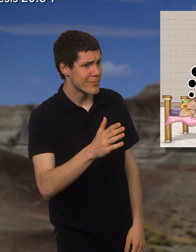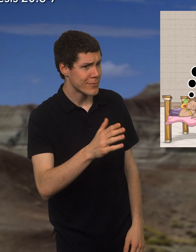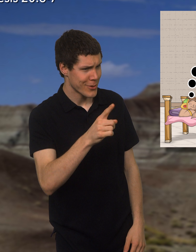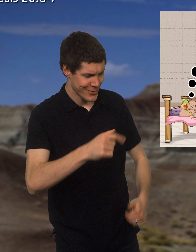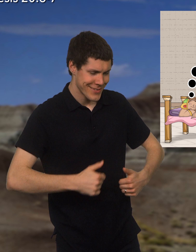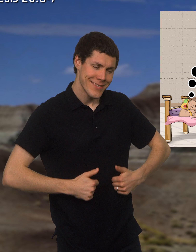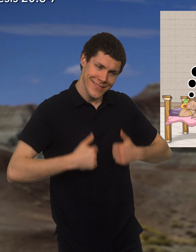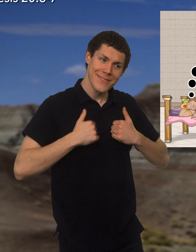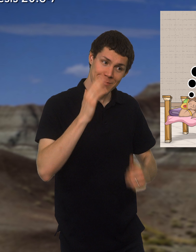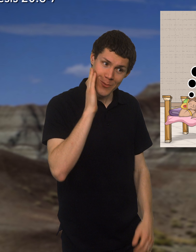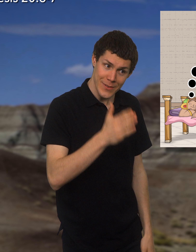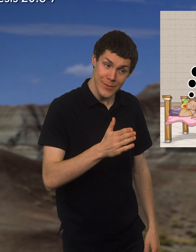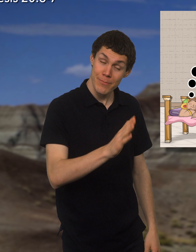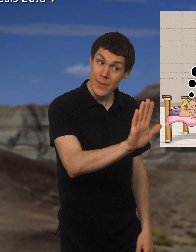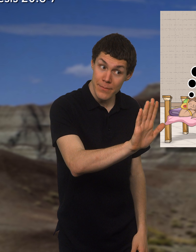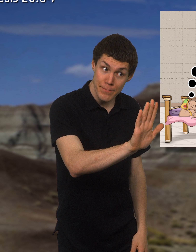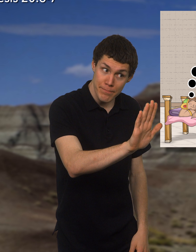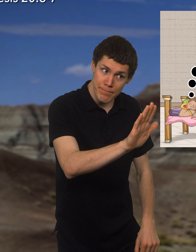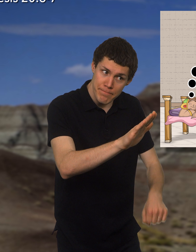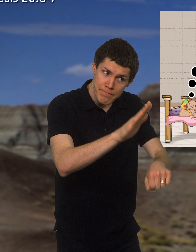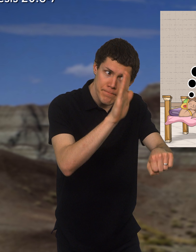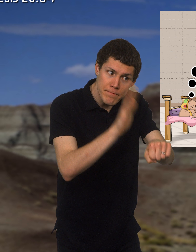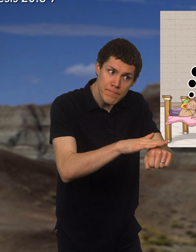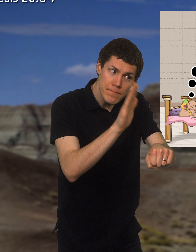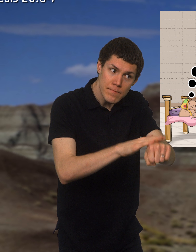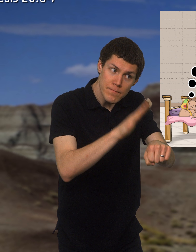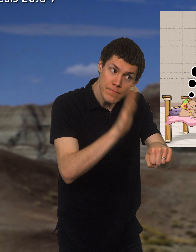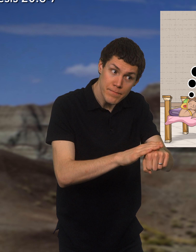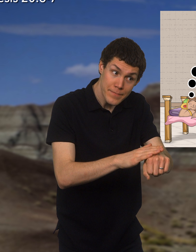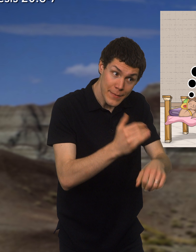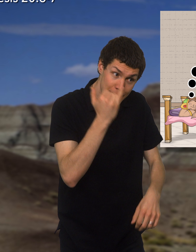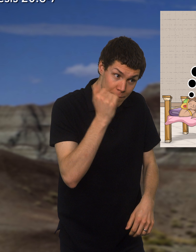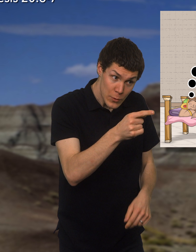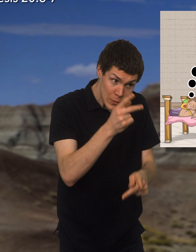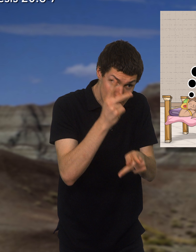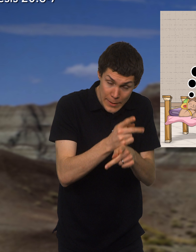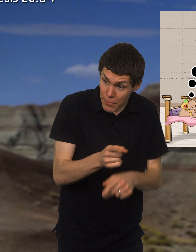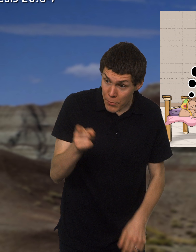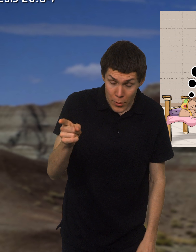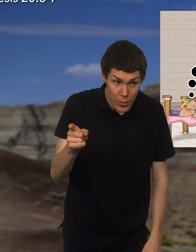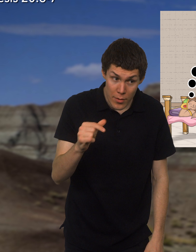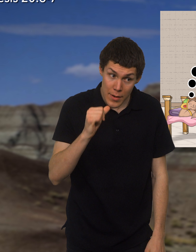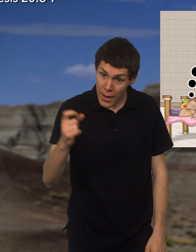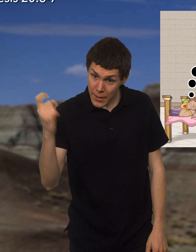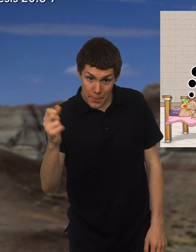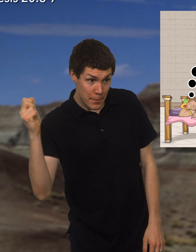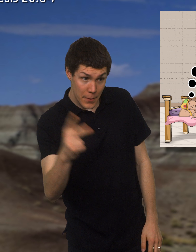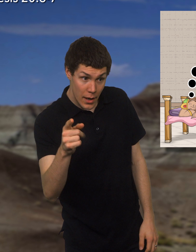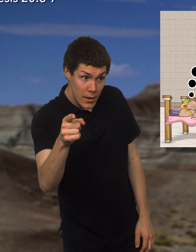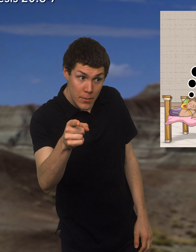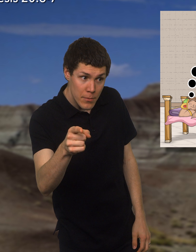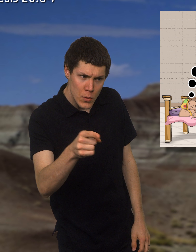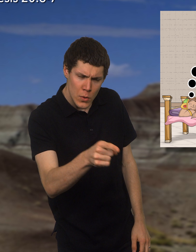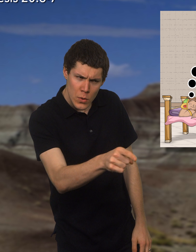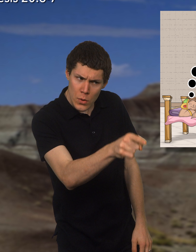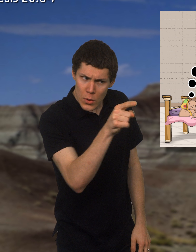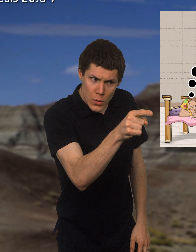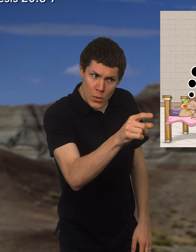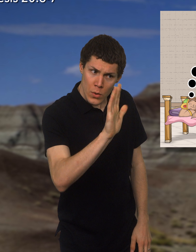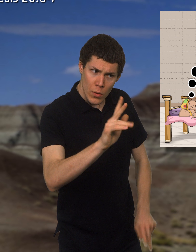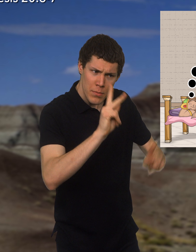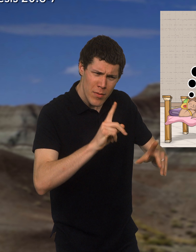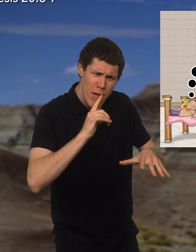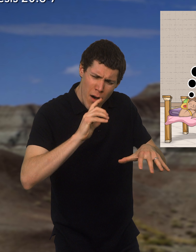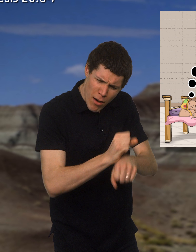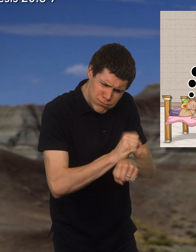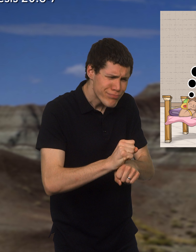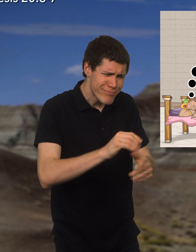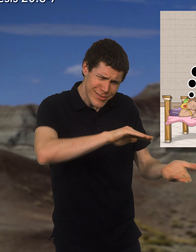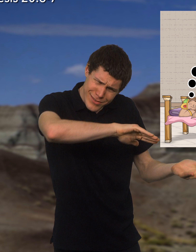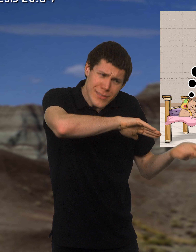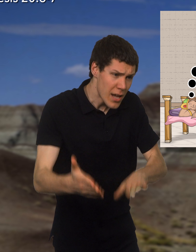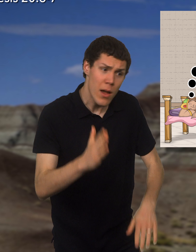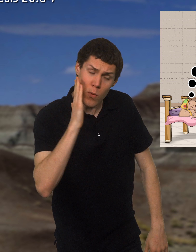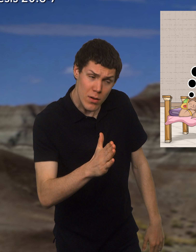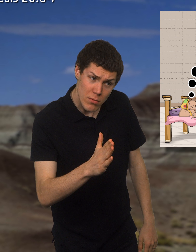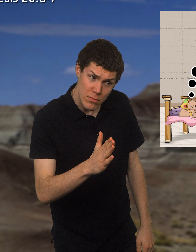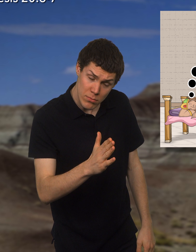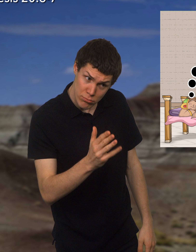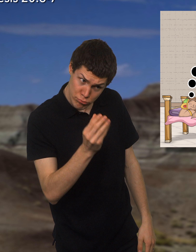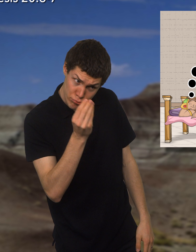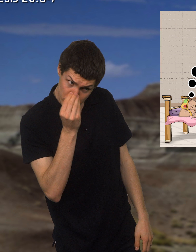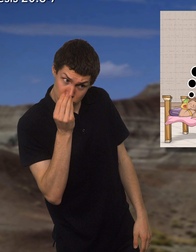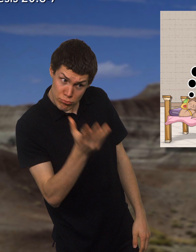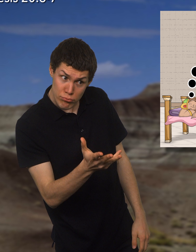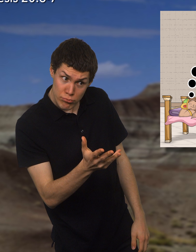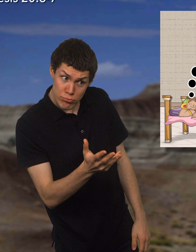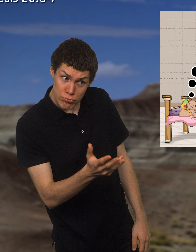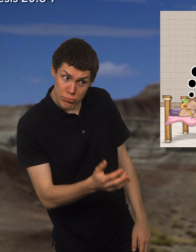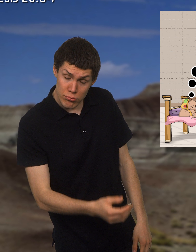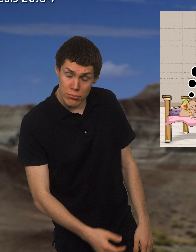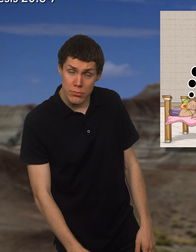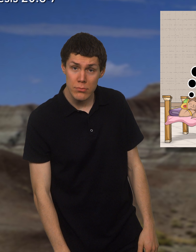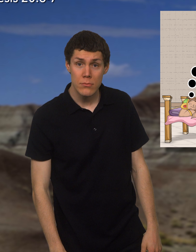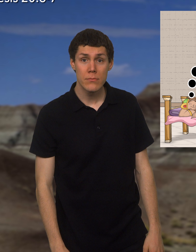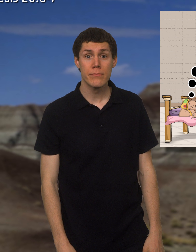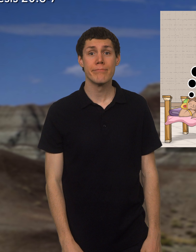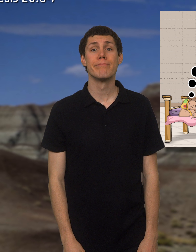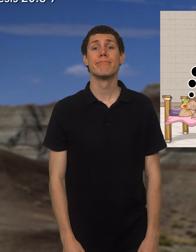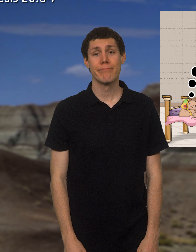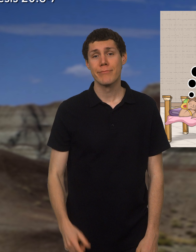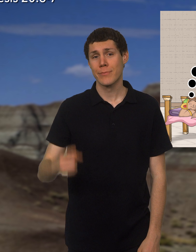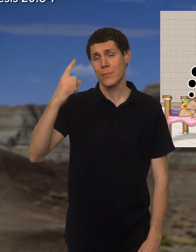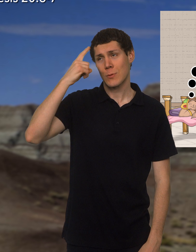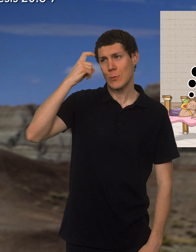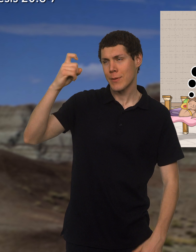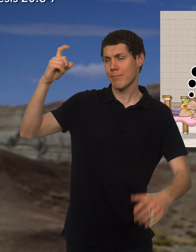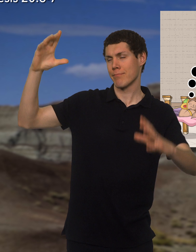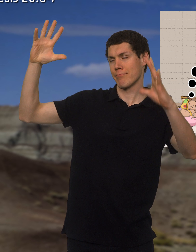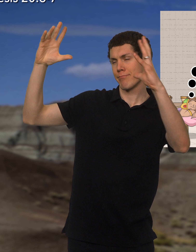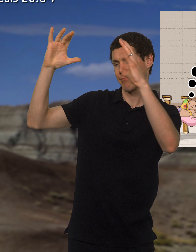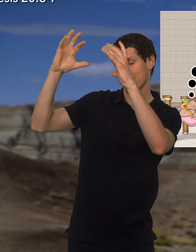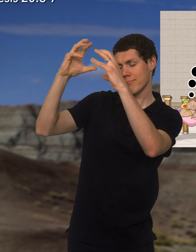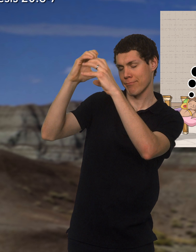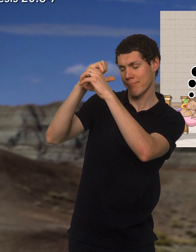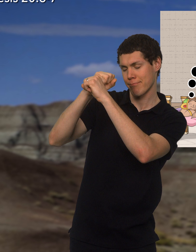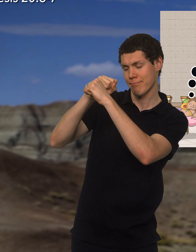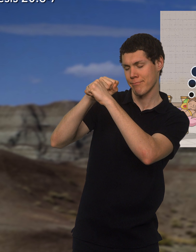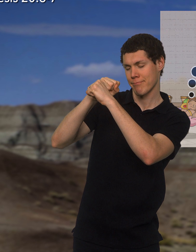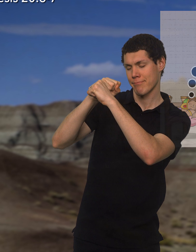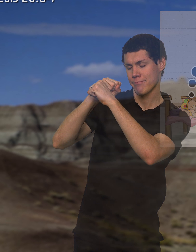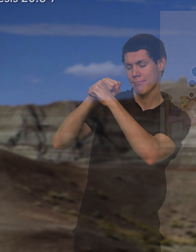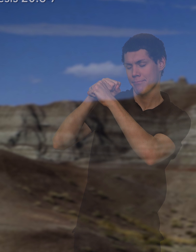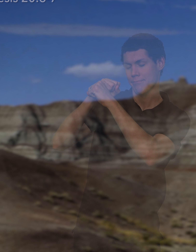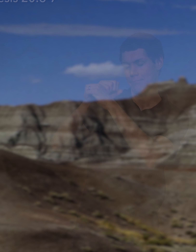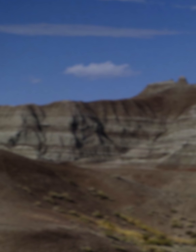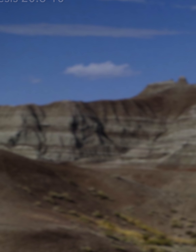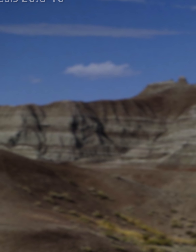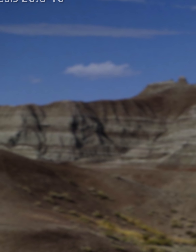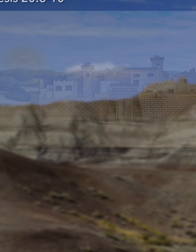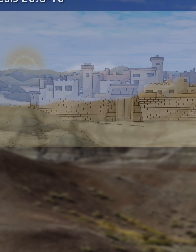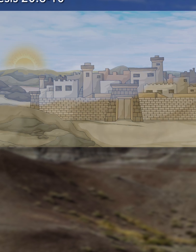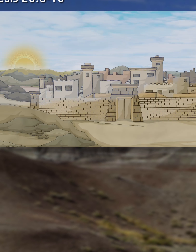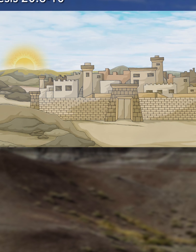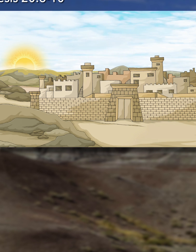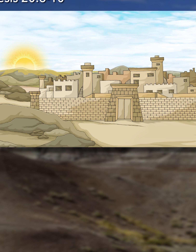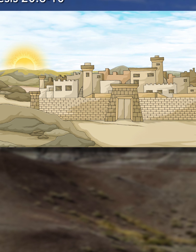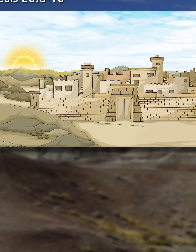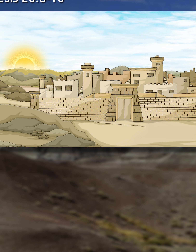But if you do not restore her, be aware that you will surely die—you and all who belong to you.”